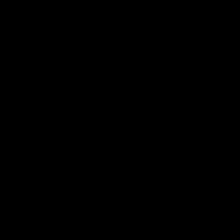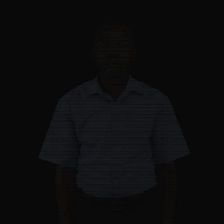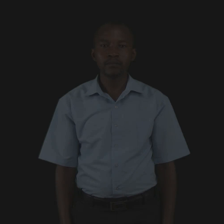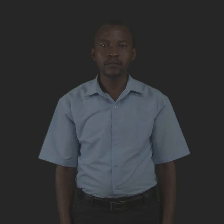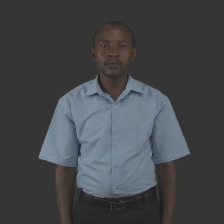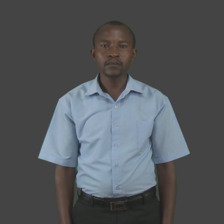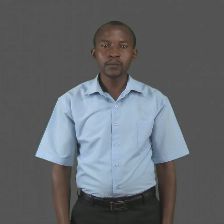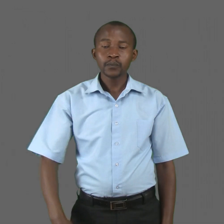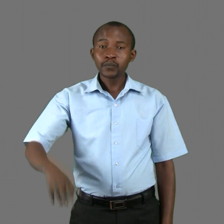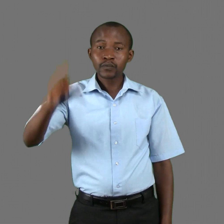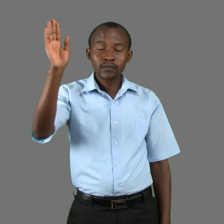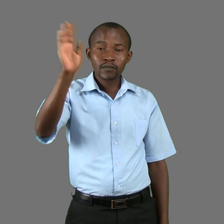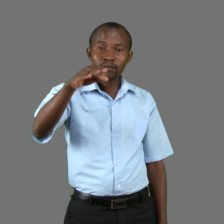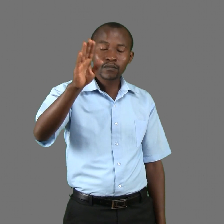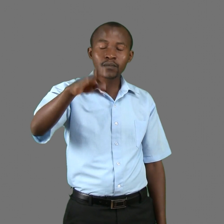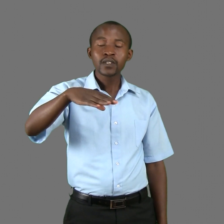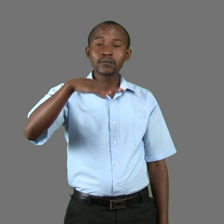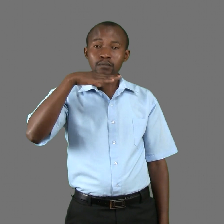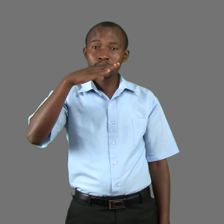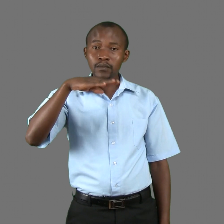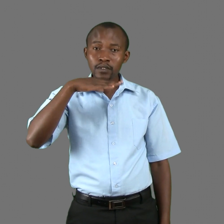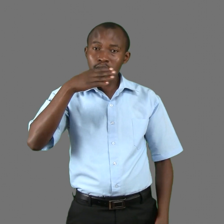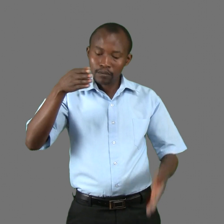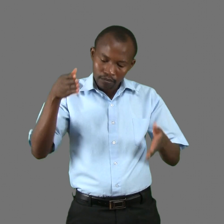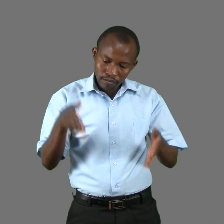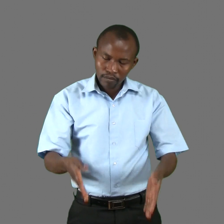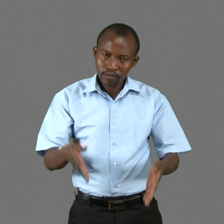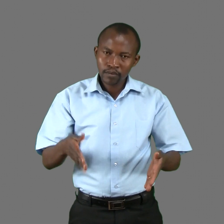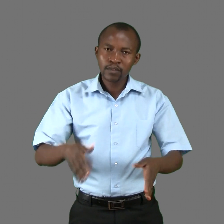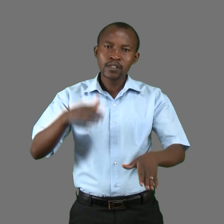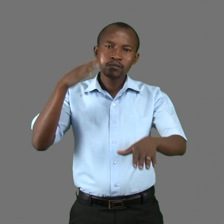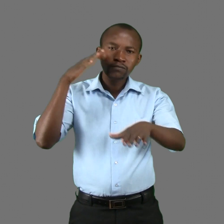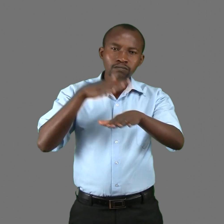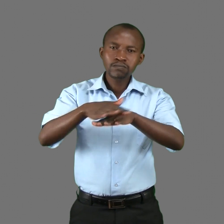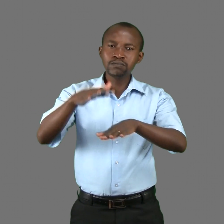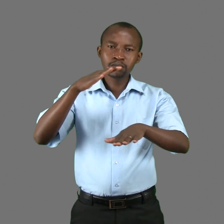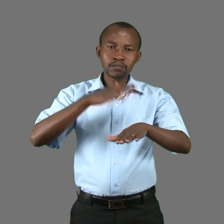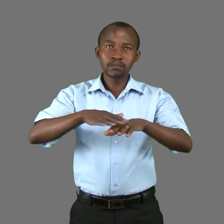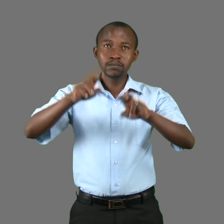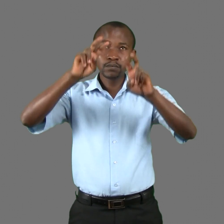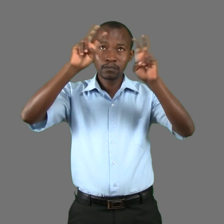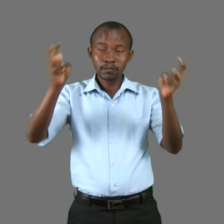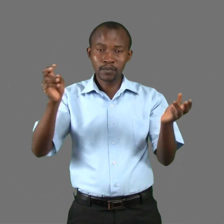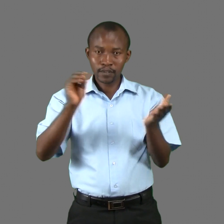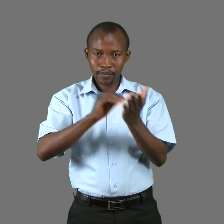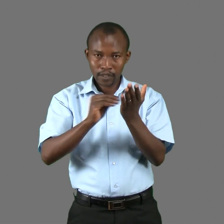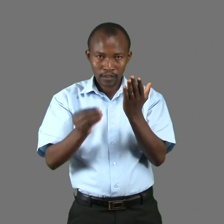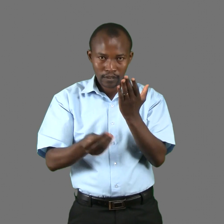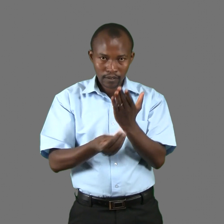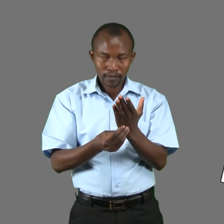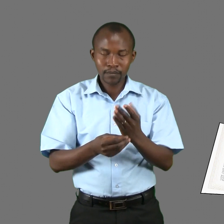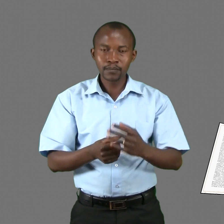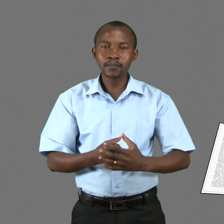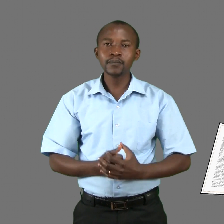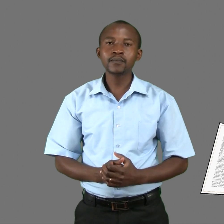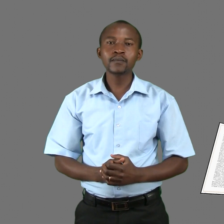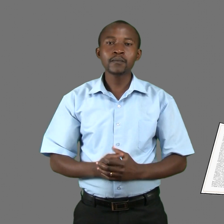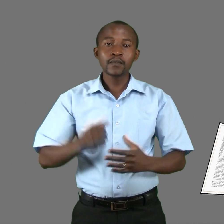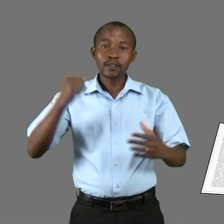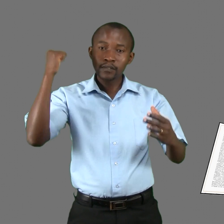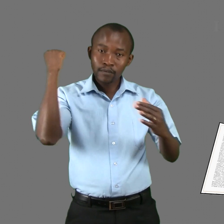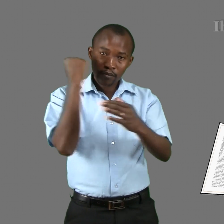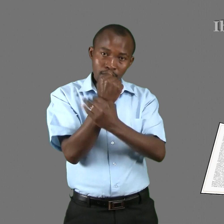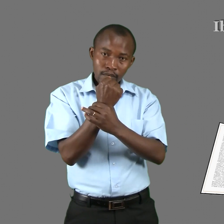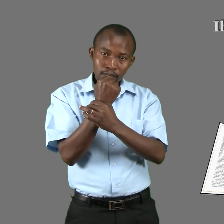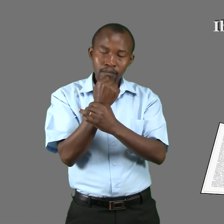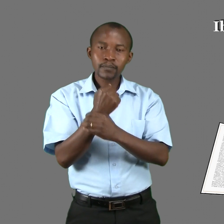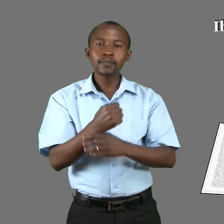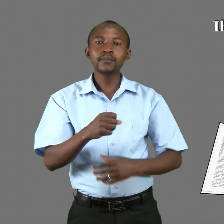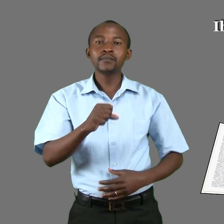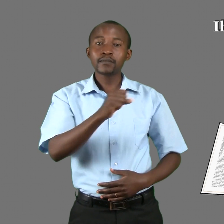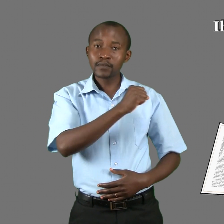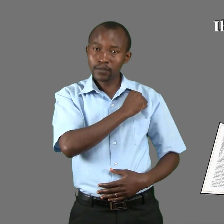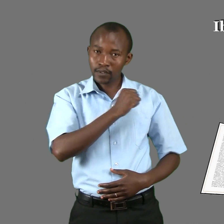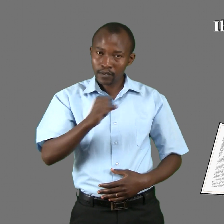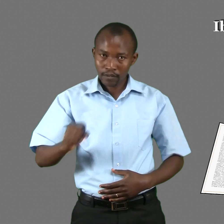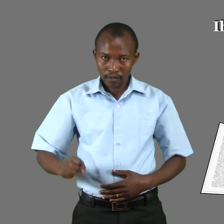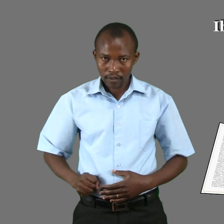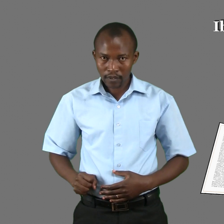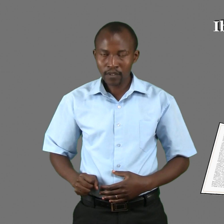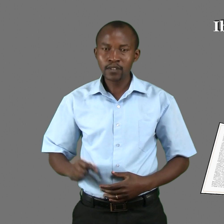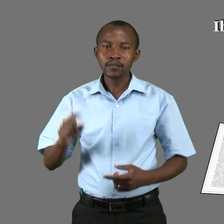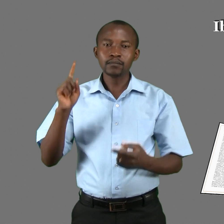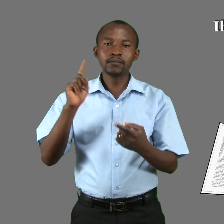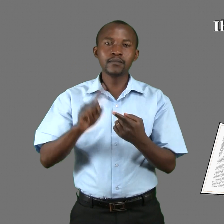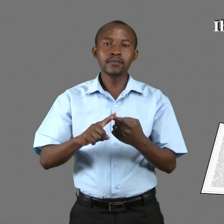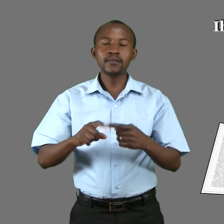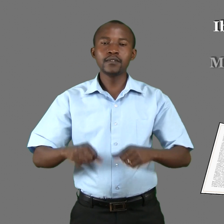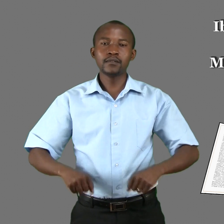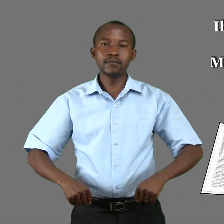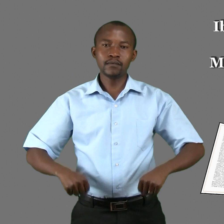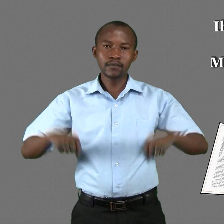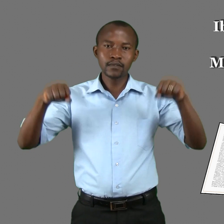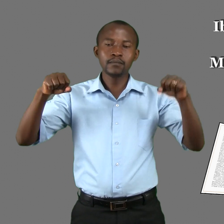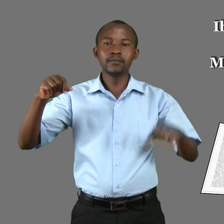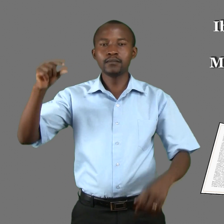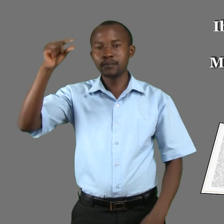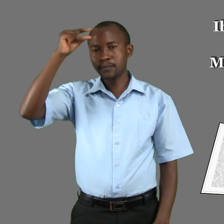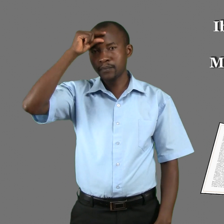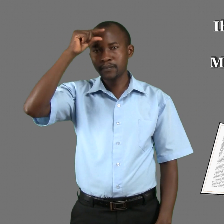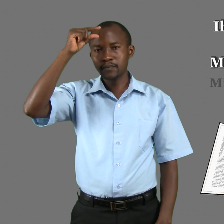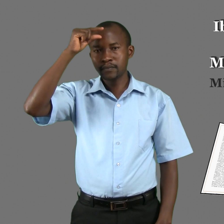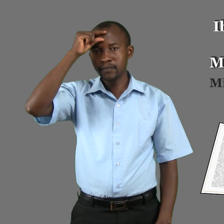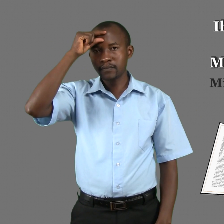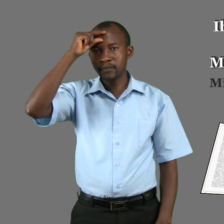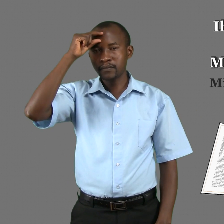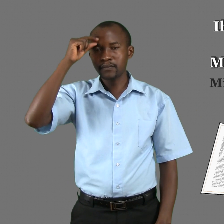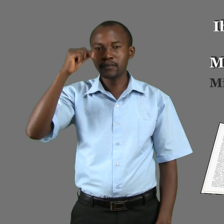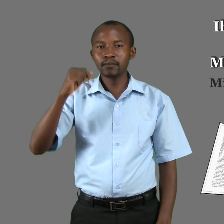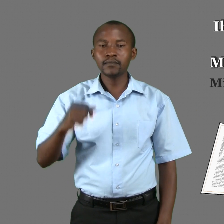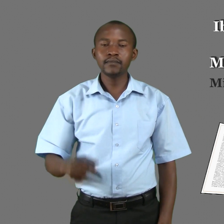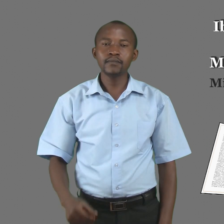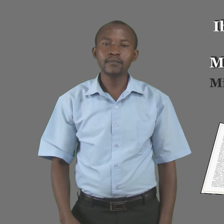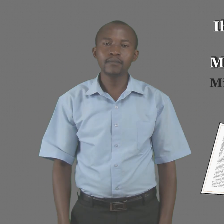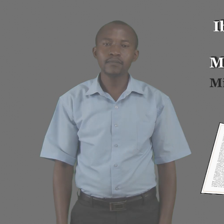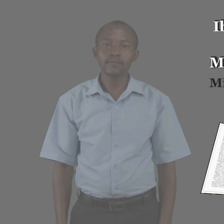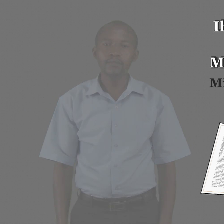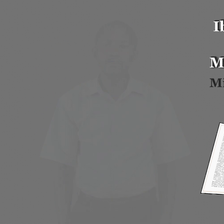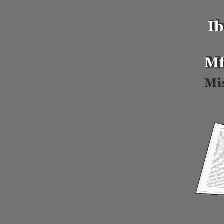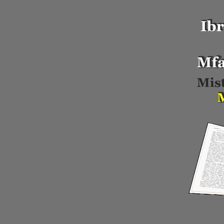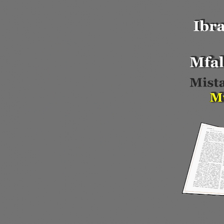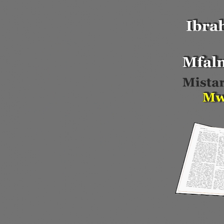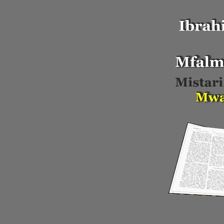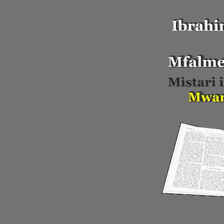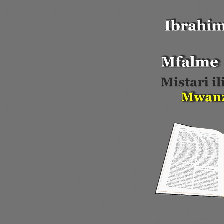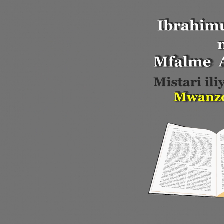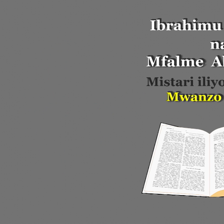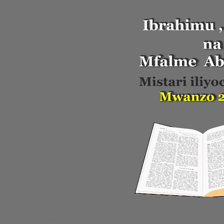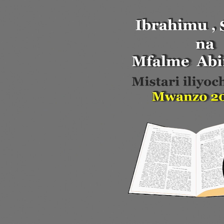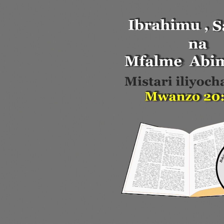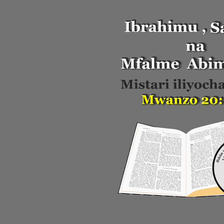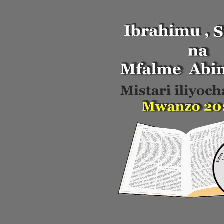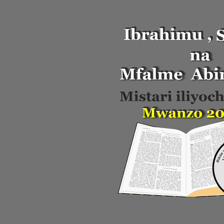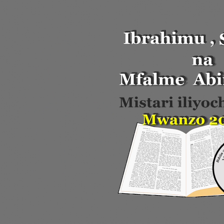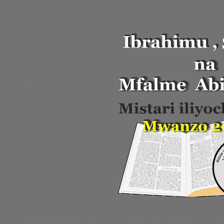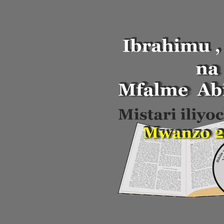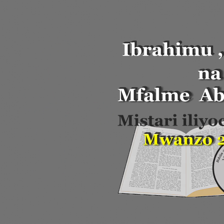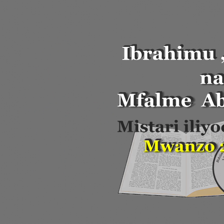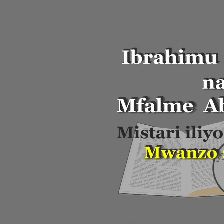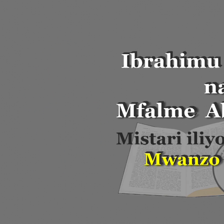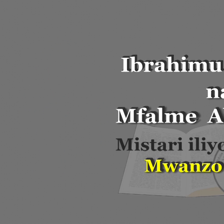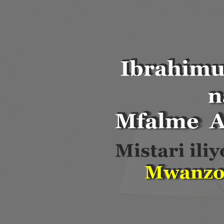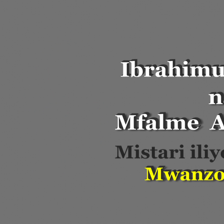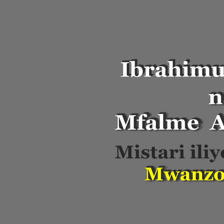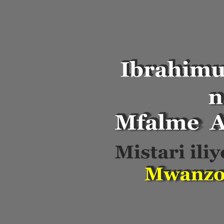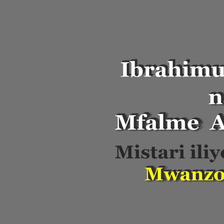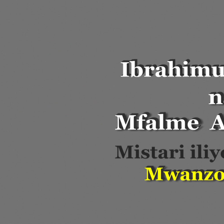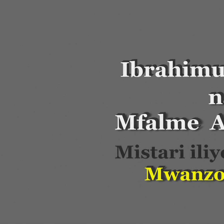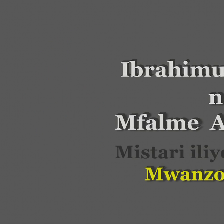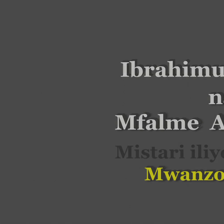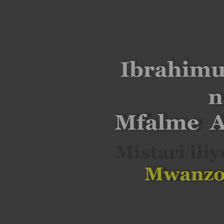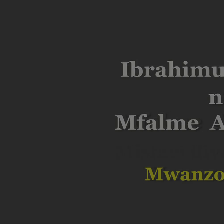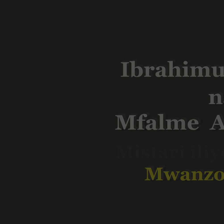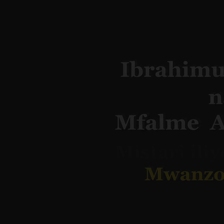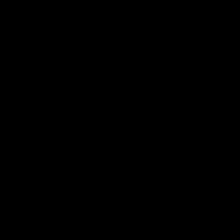Abraham, Sarah and king Abimelech